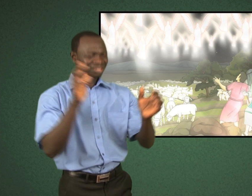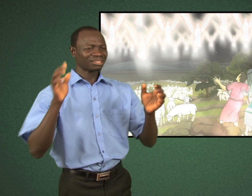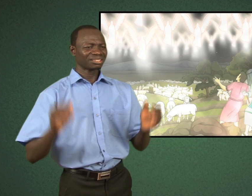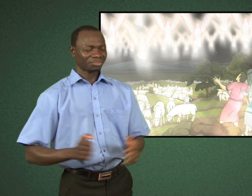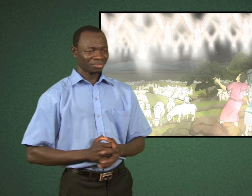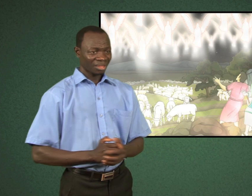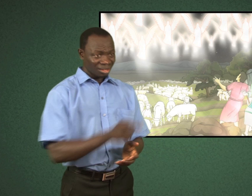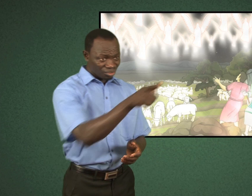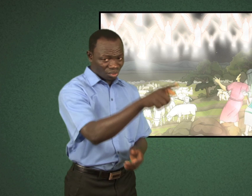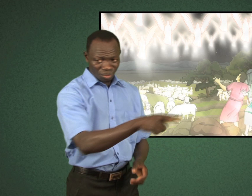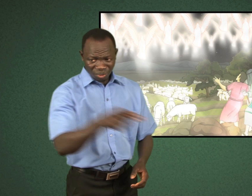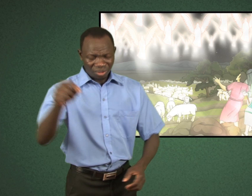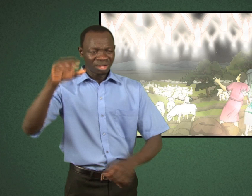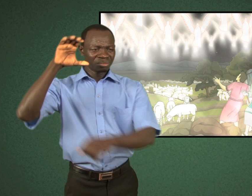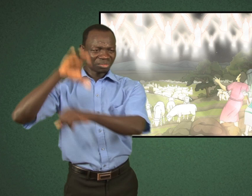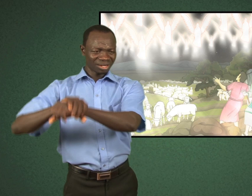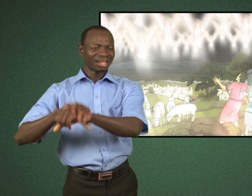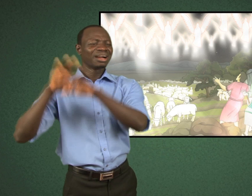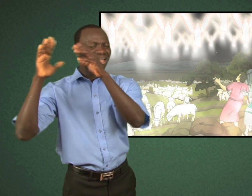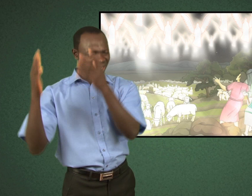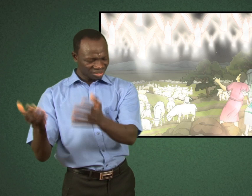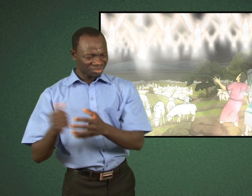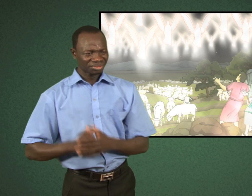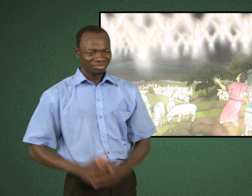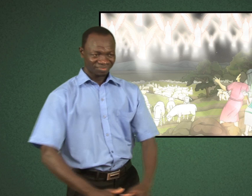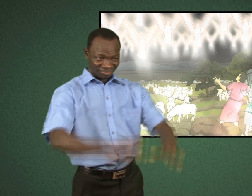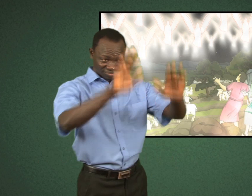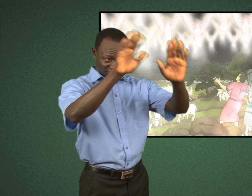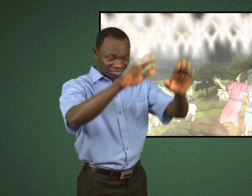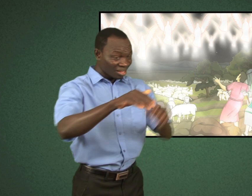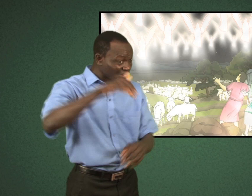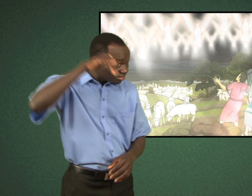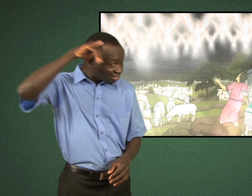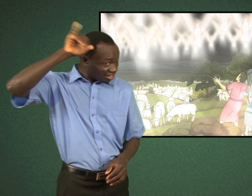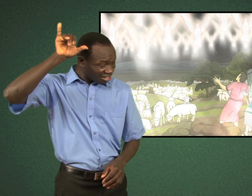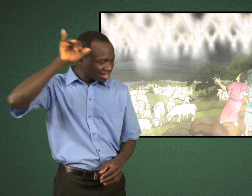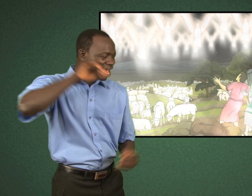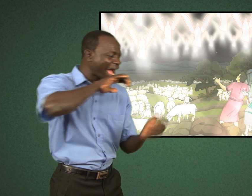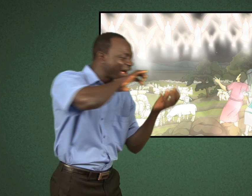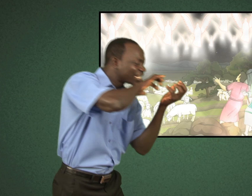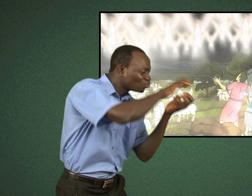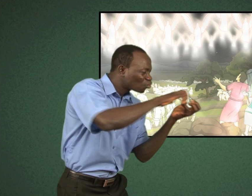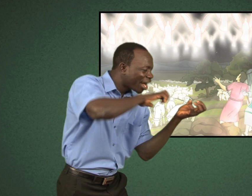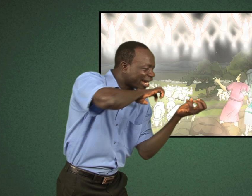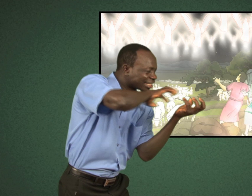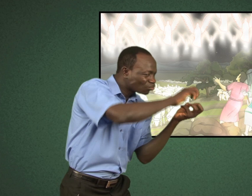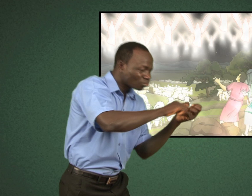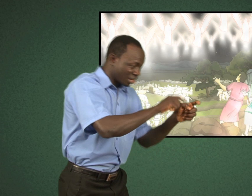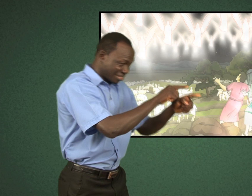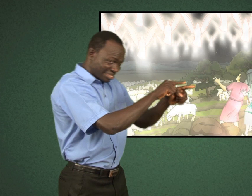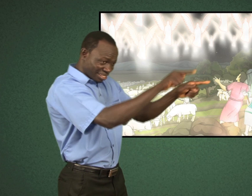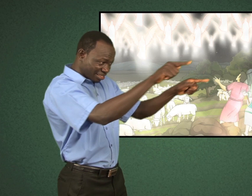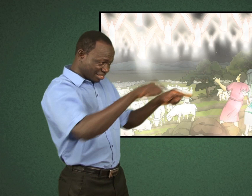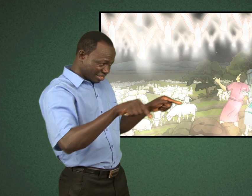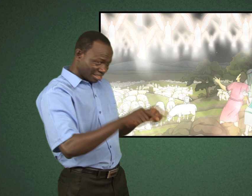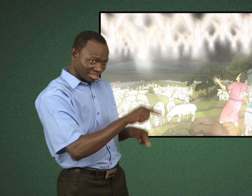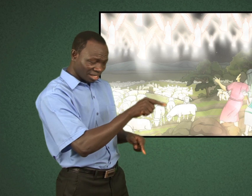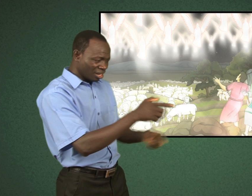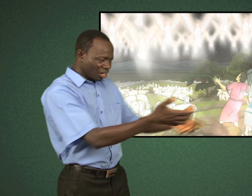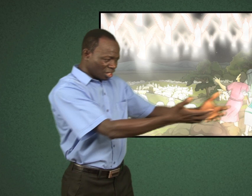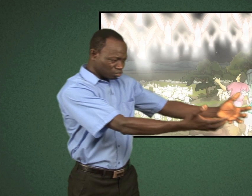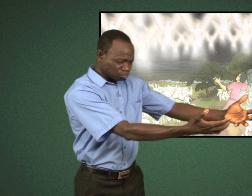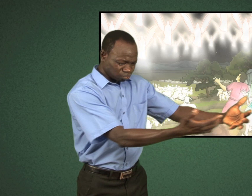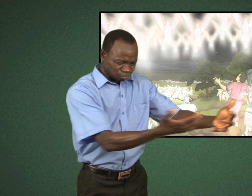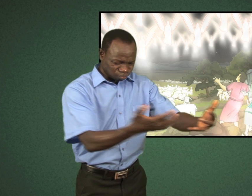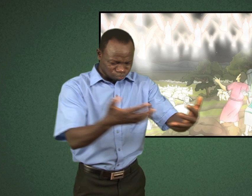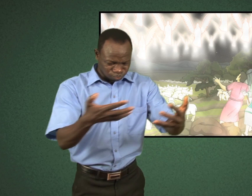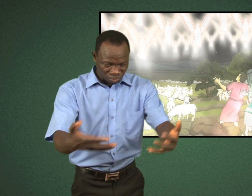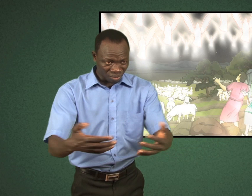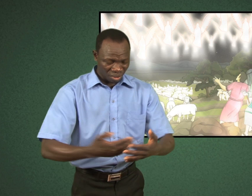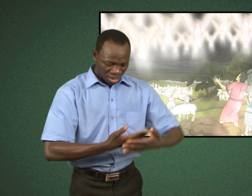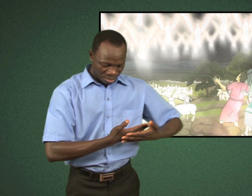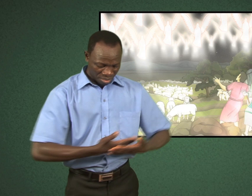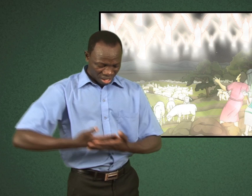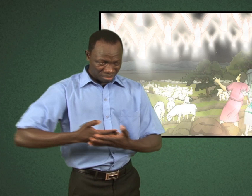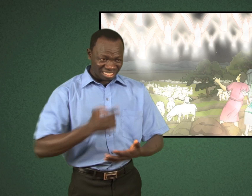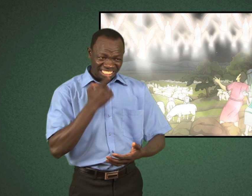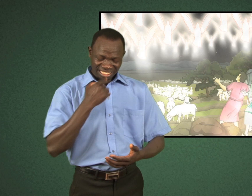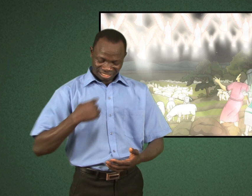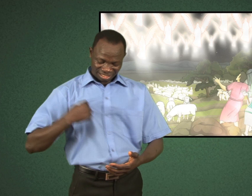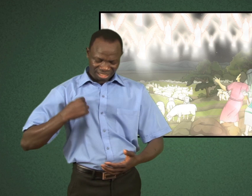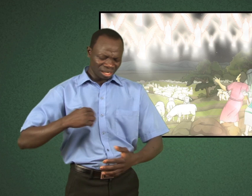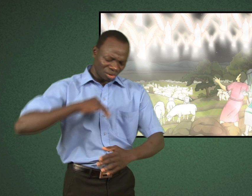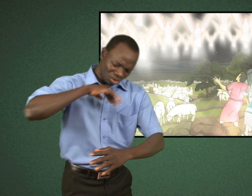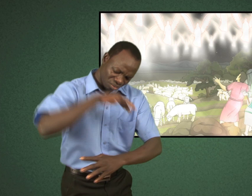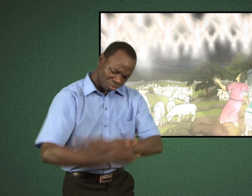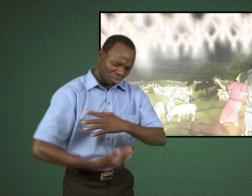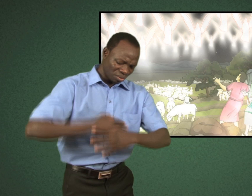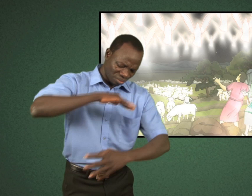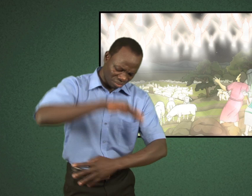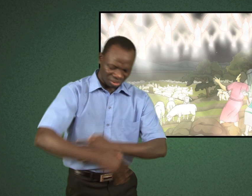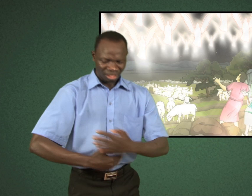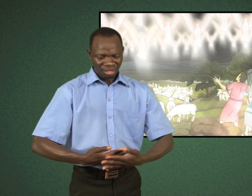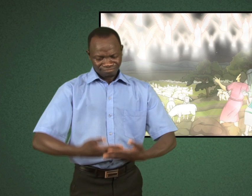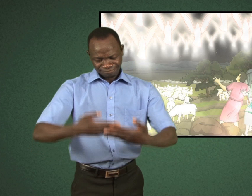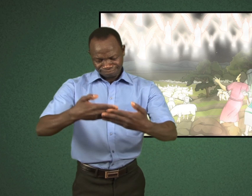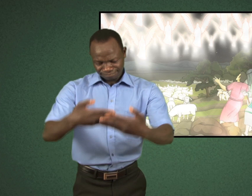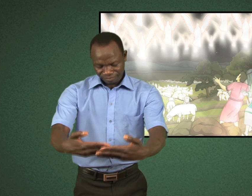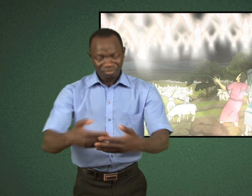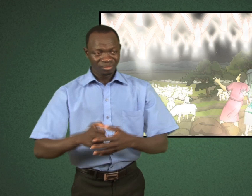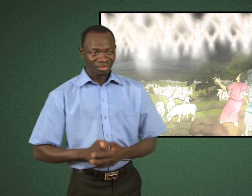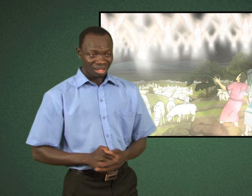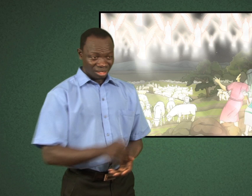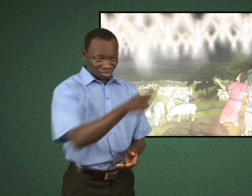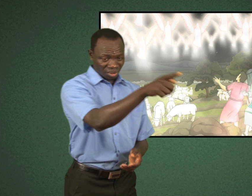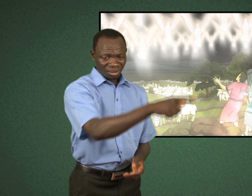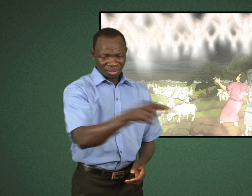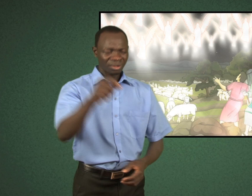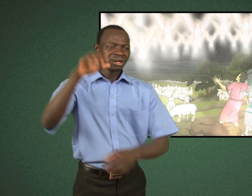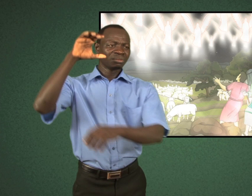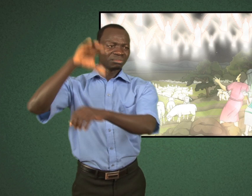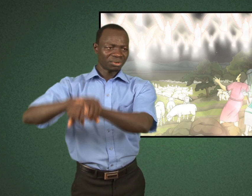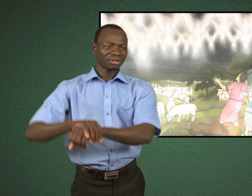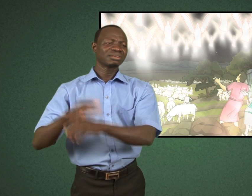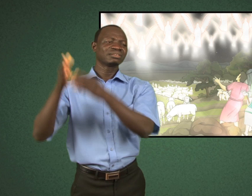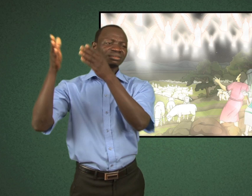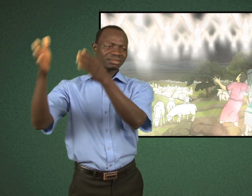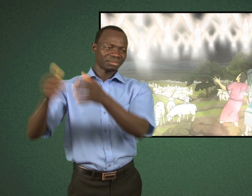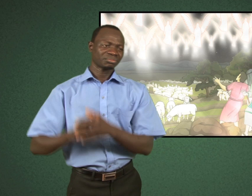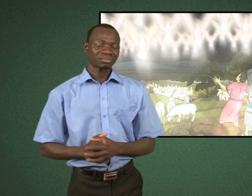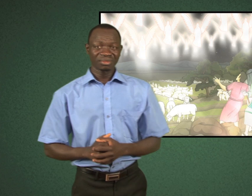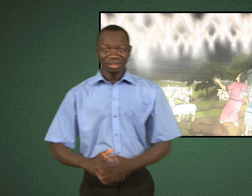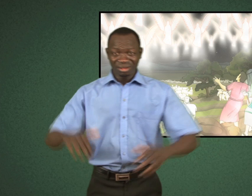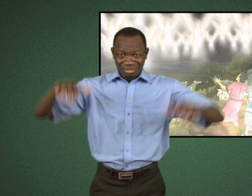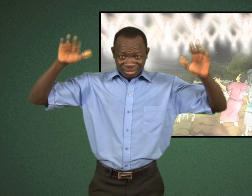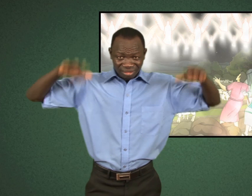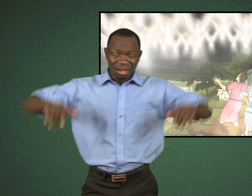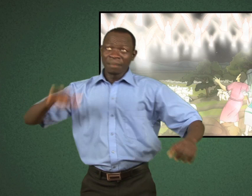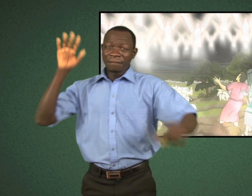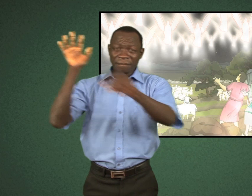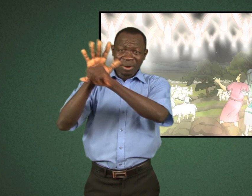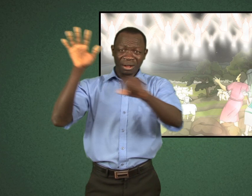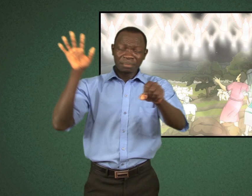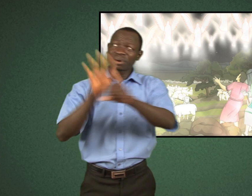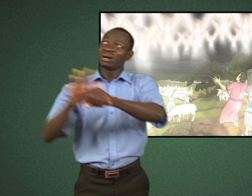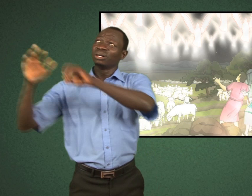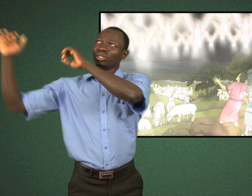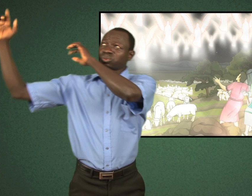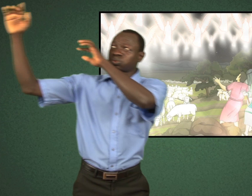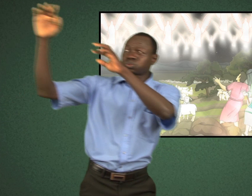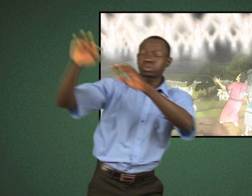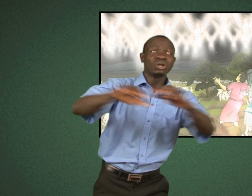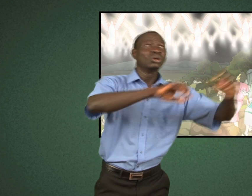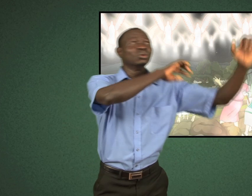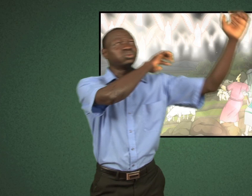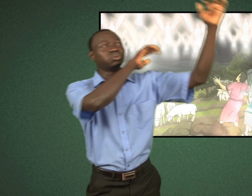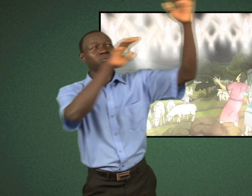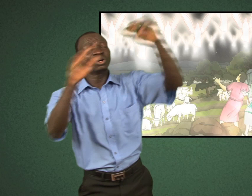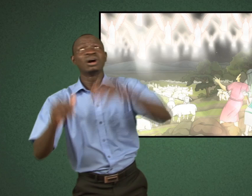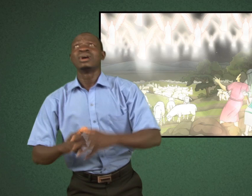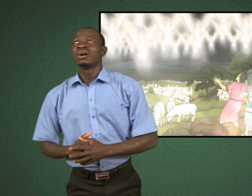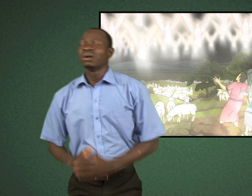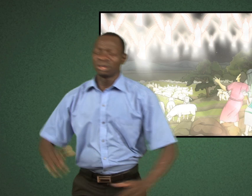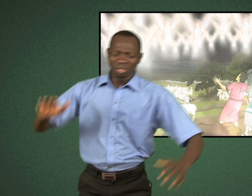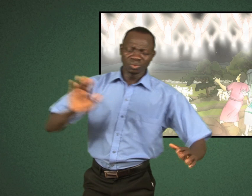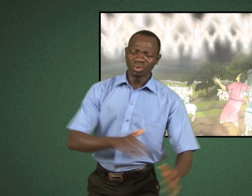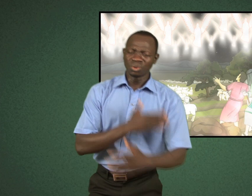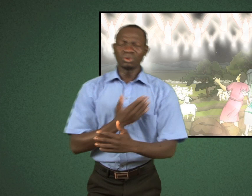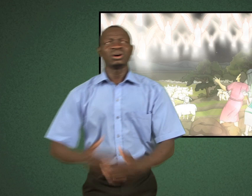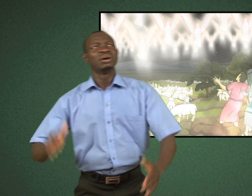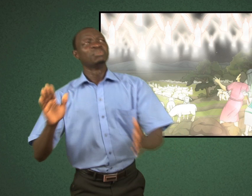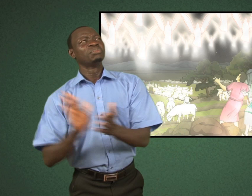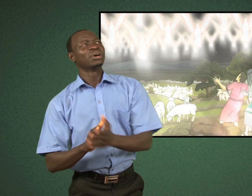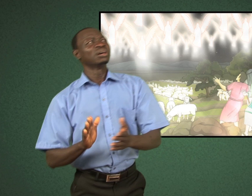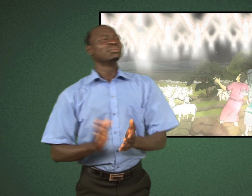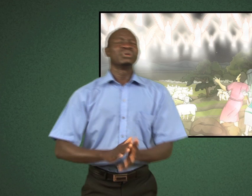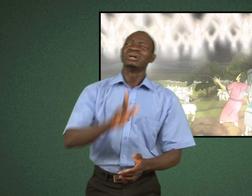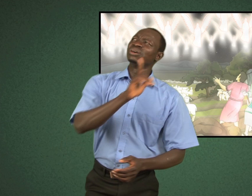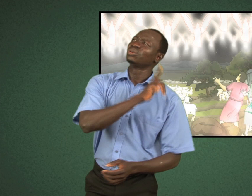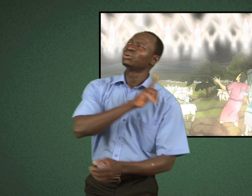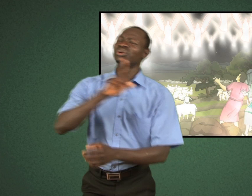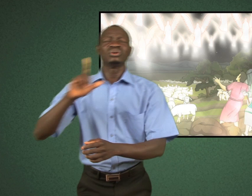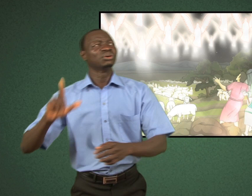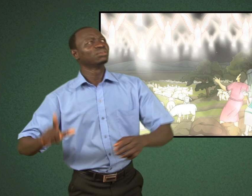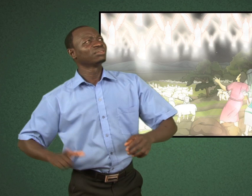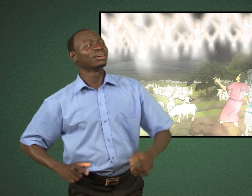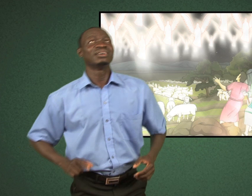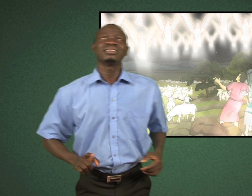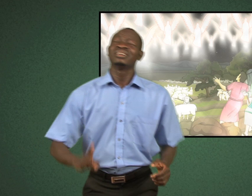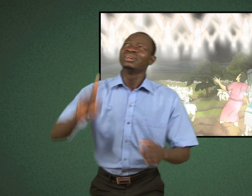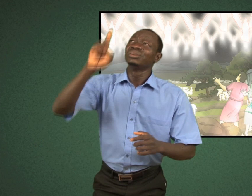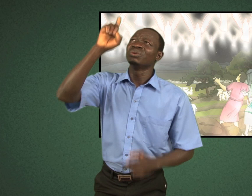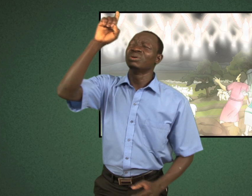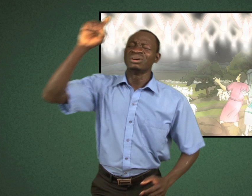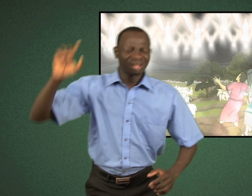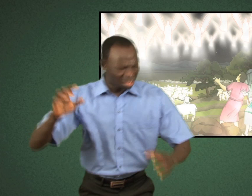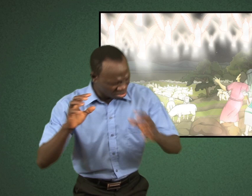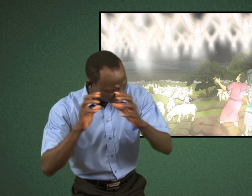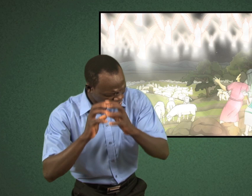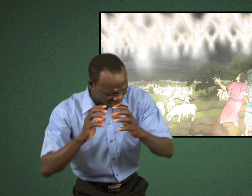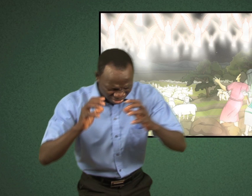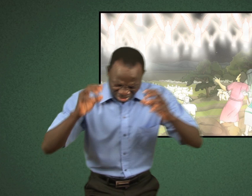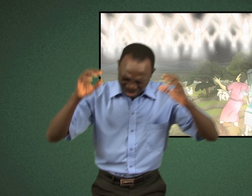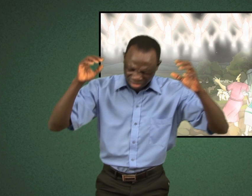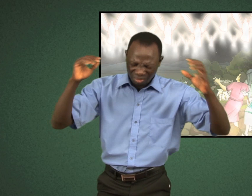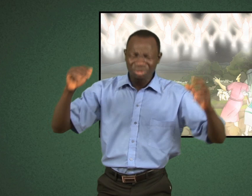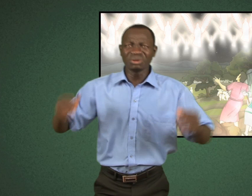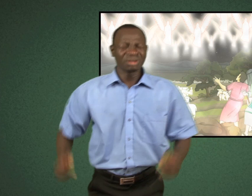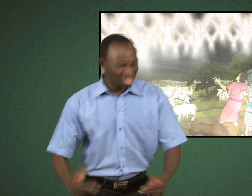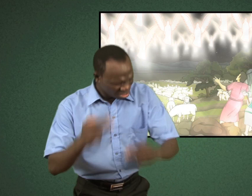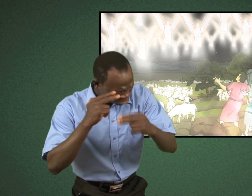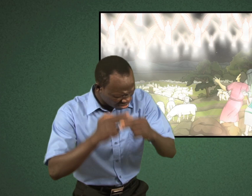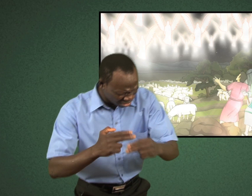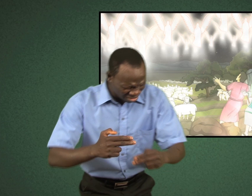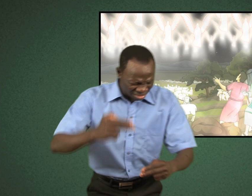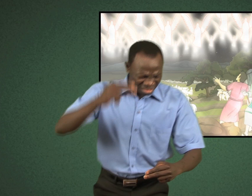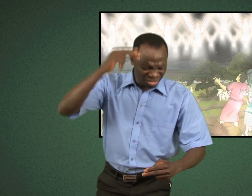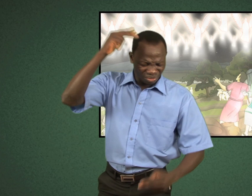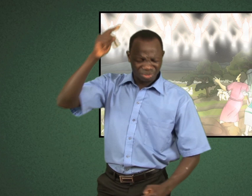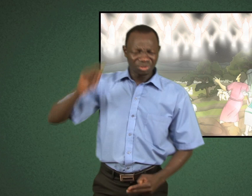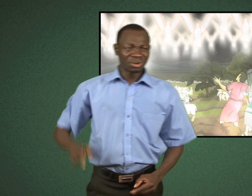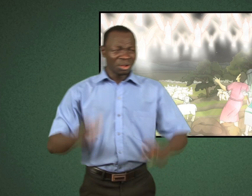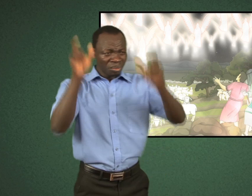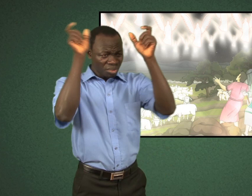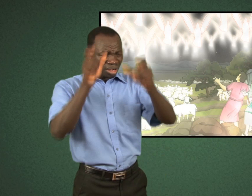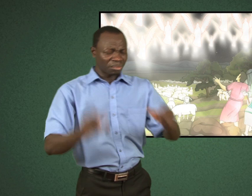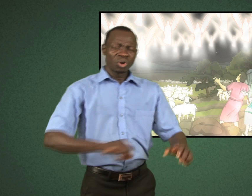He is Christ the Lord! And this will be a sign to you: You will find a baby wrapped in swaddling cloths and lying in a manger.”